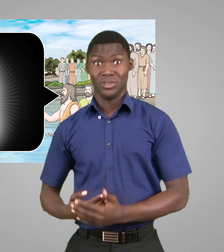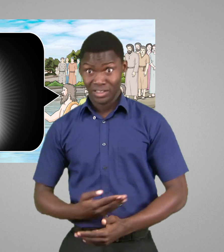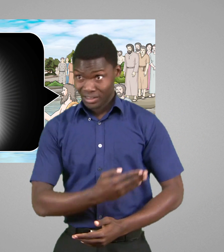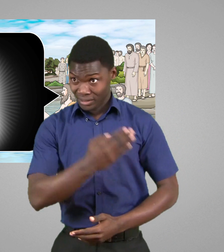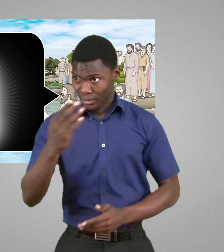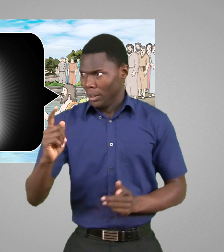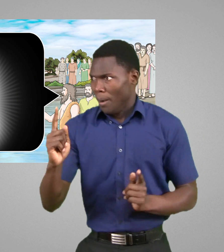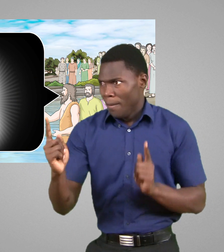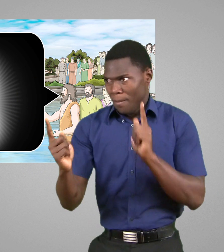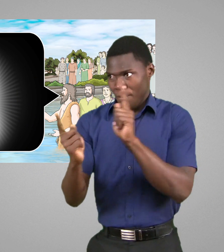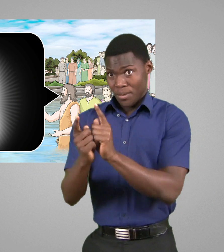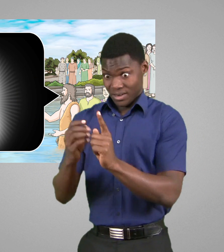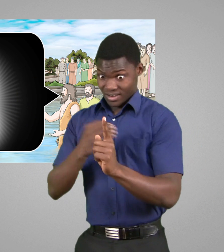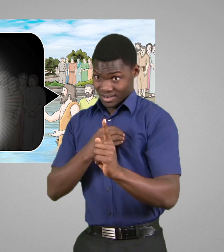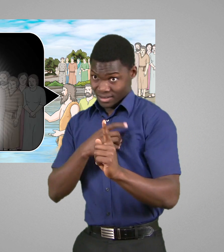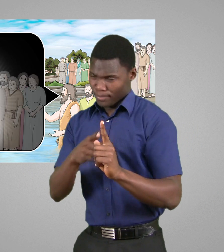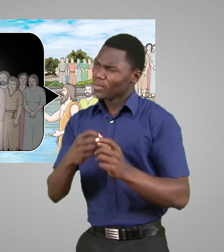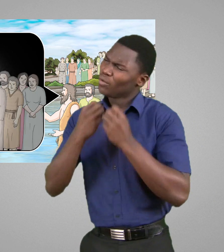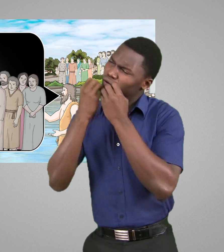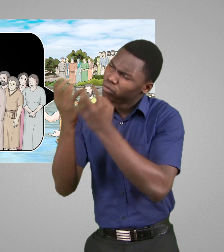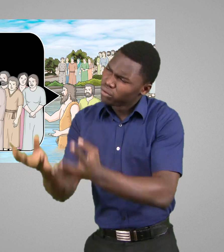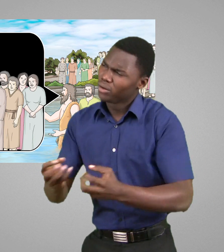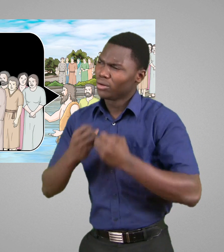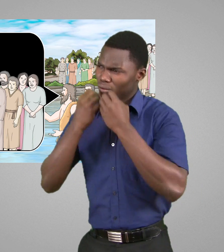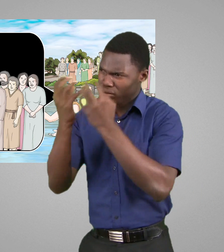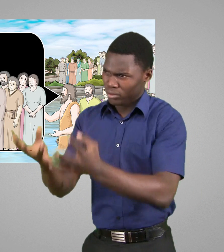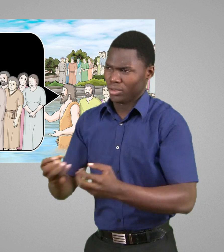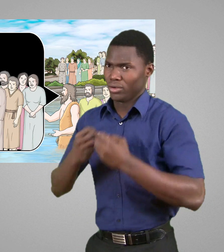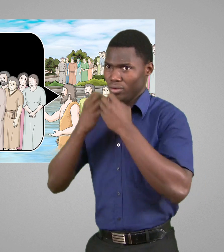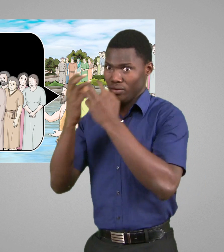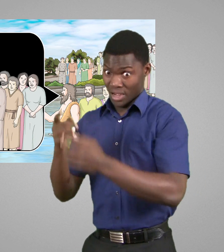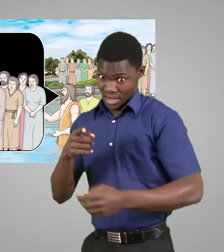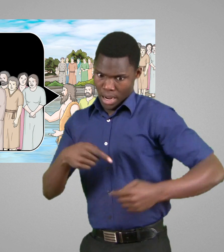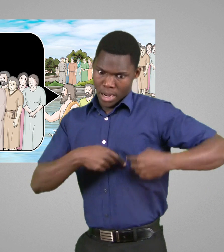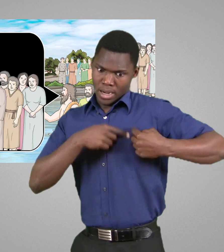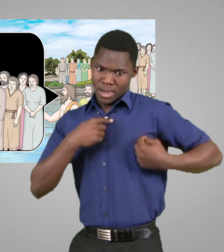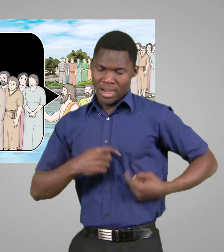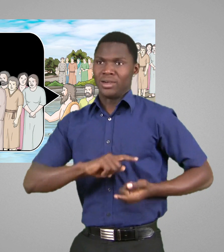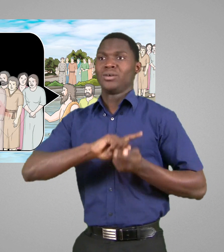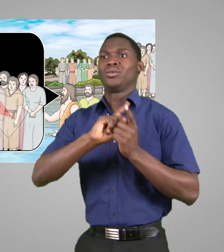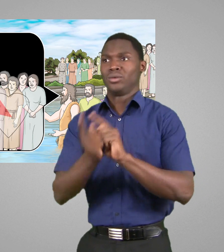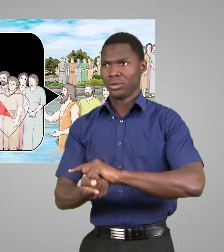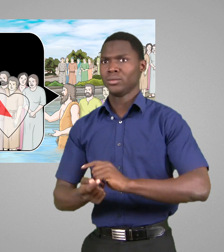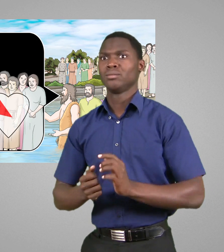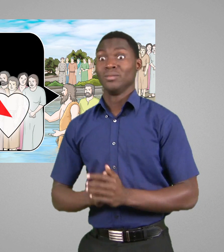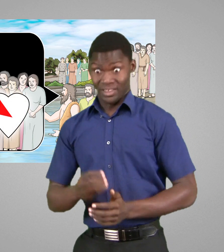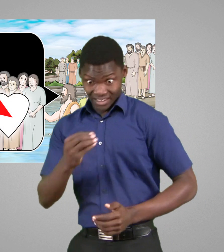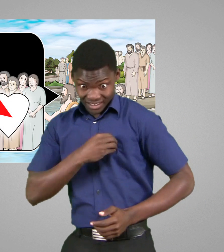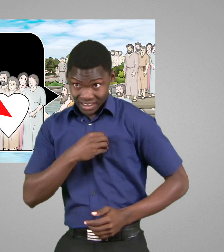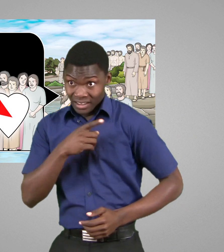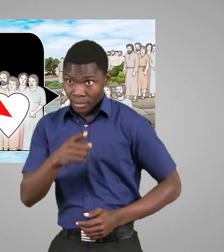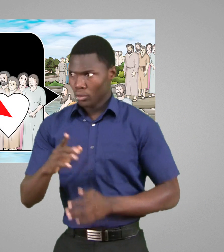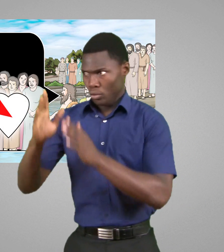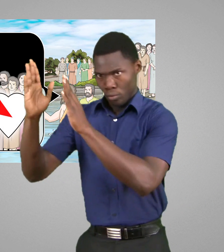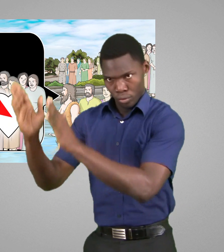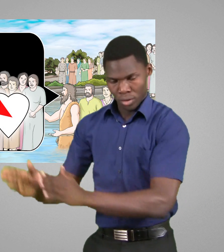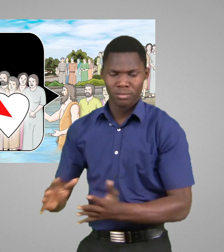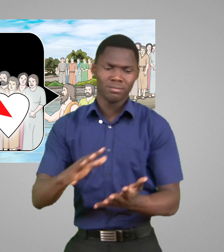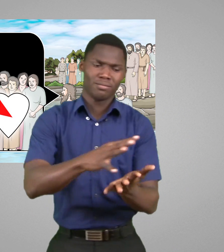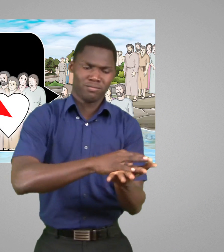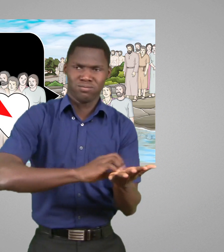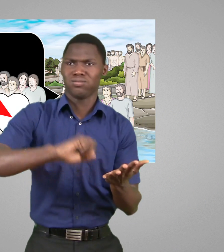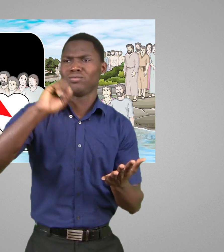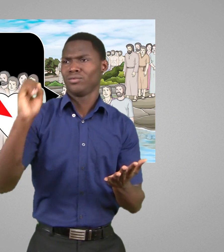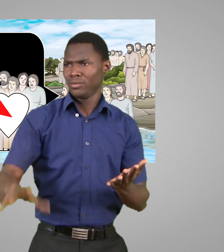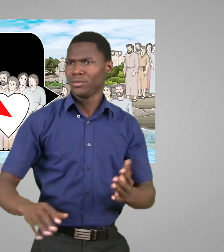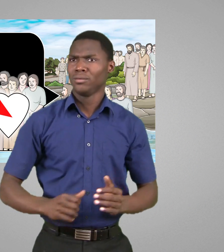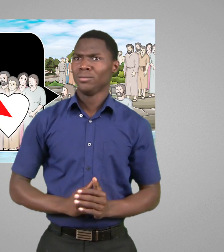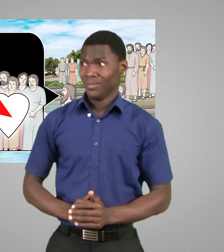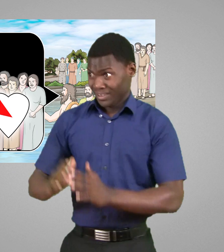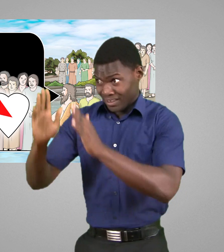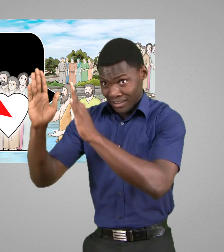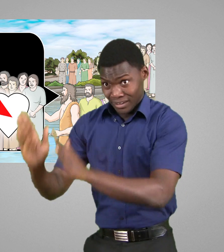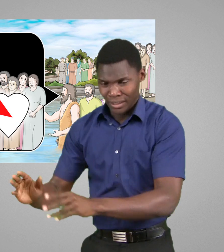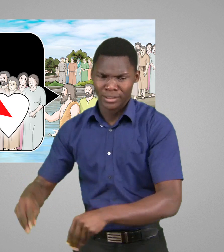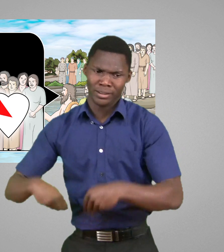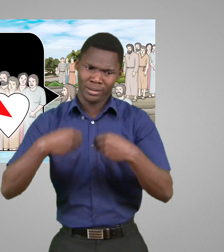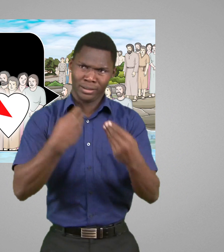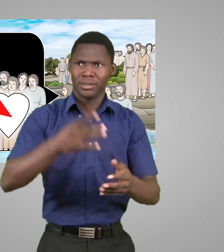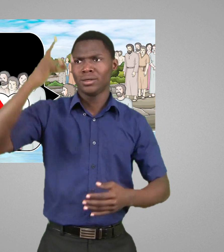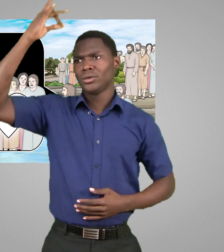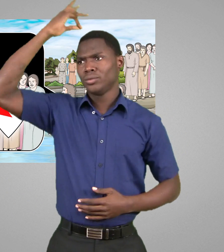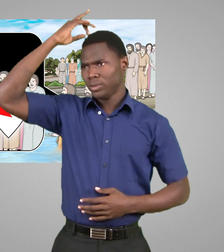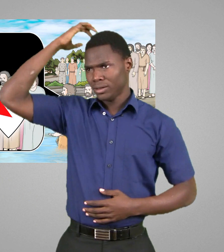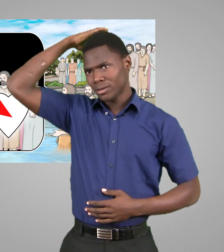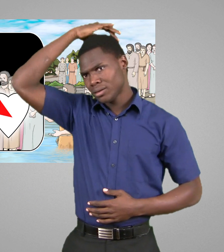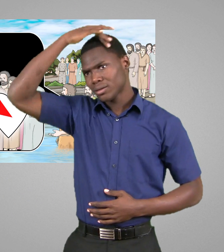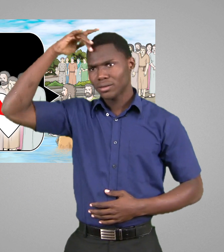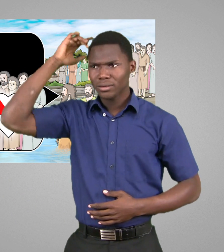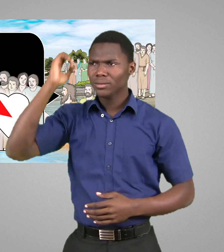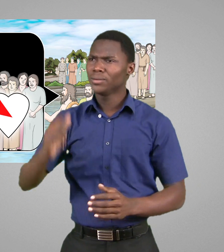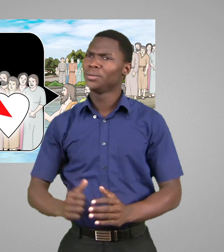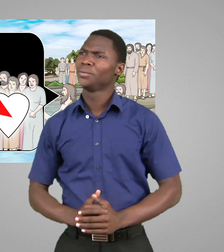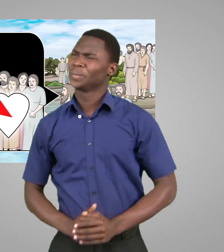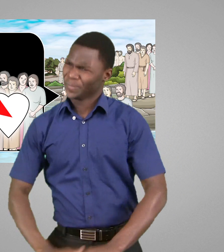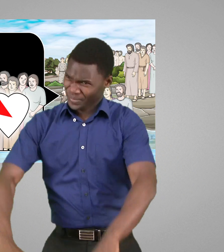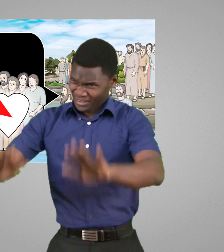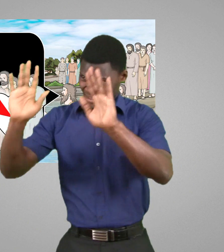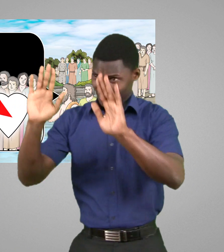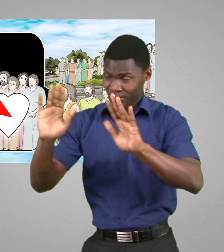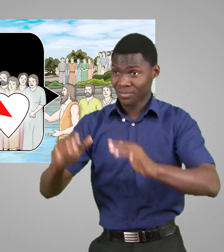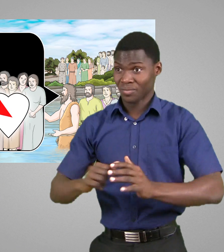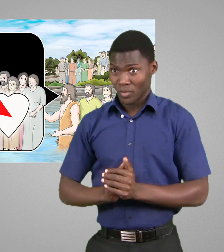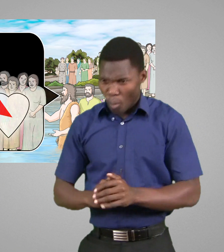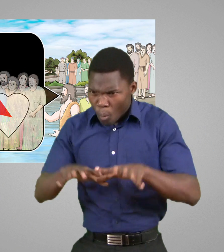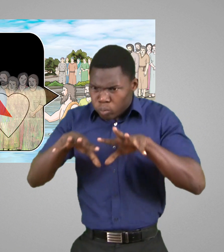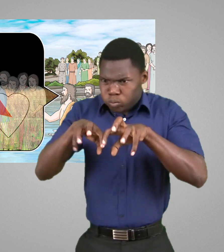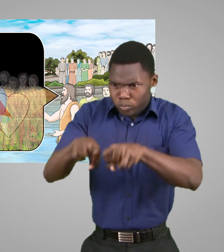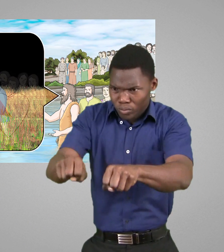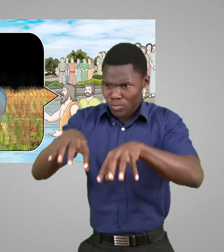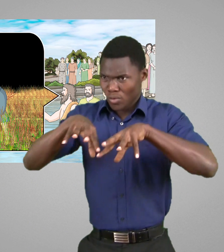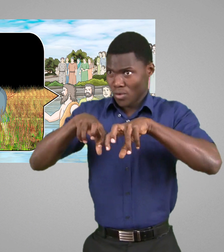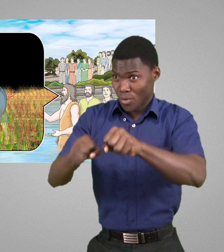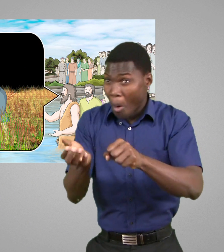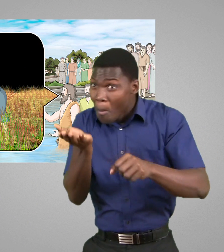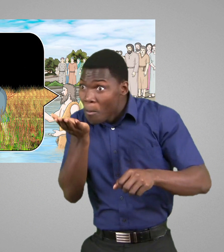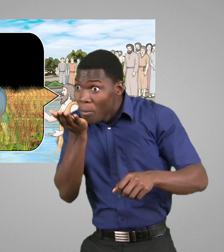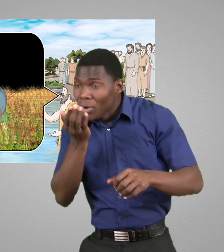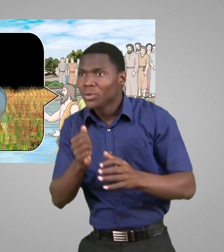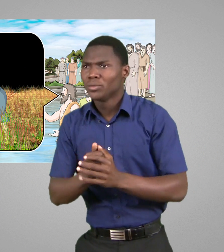He will baptize you with the Holy Spirit and with fire.